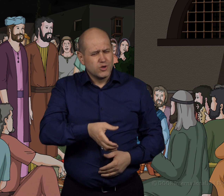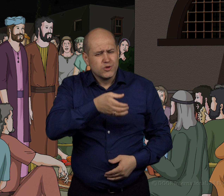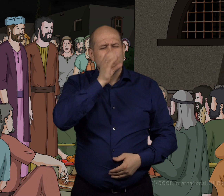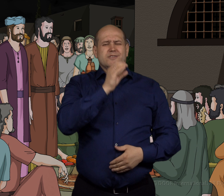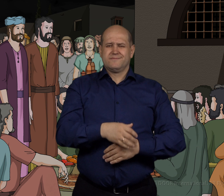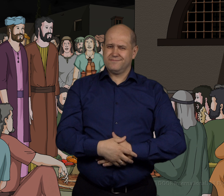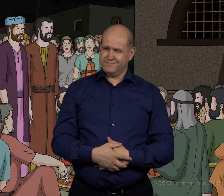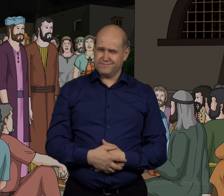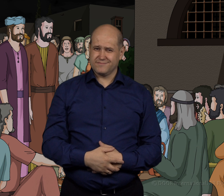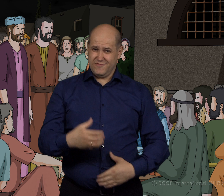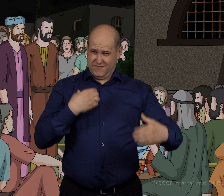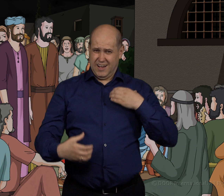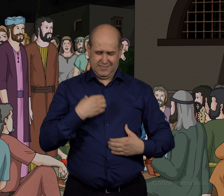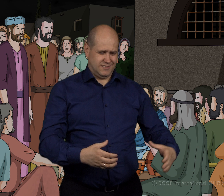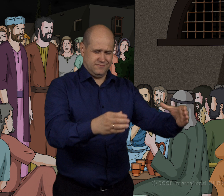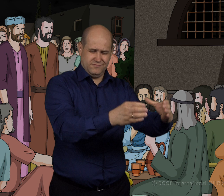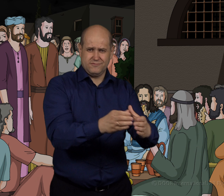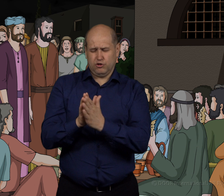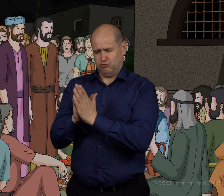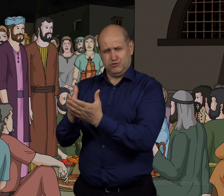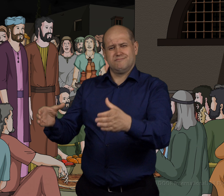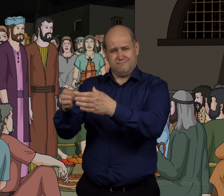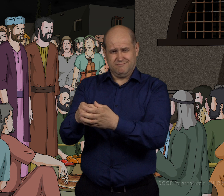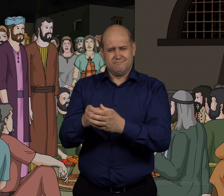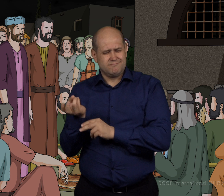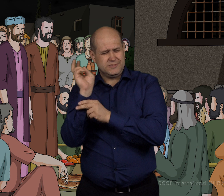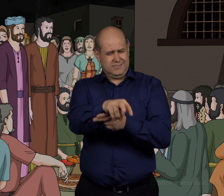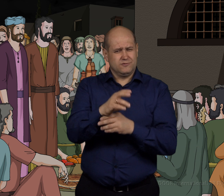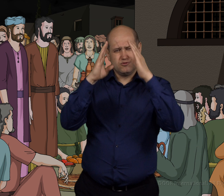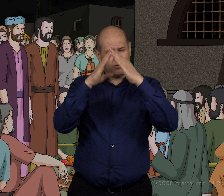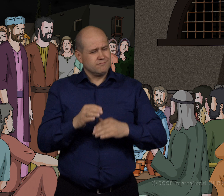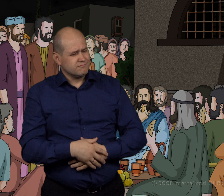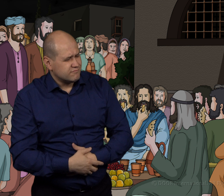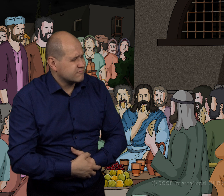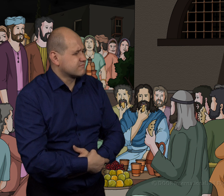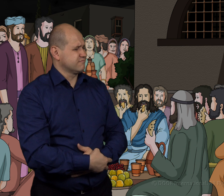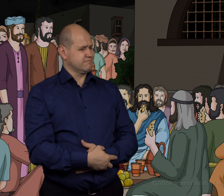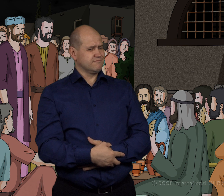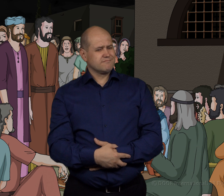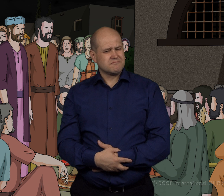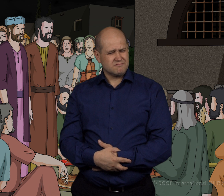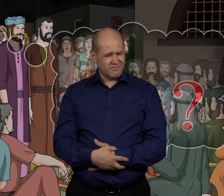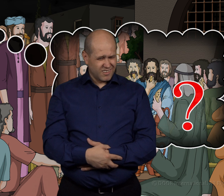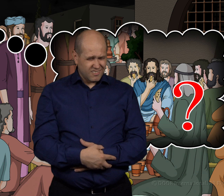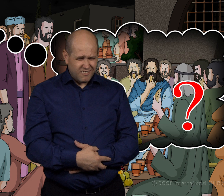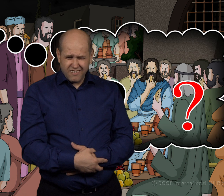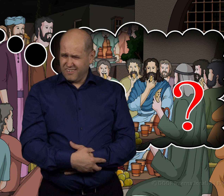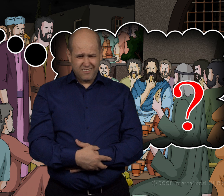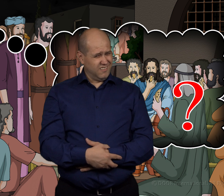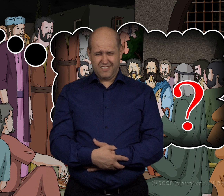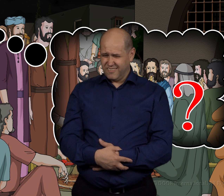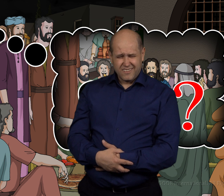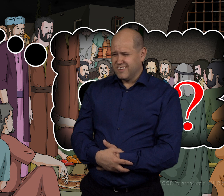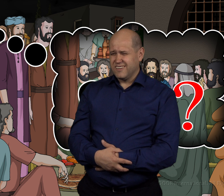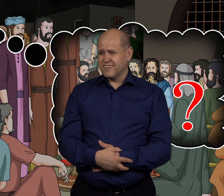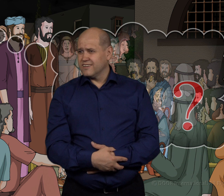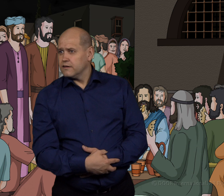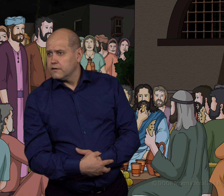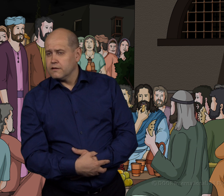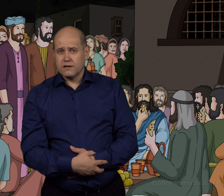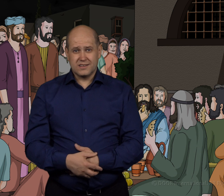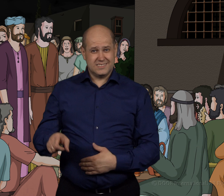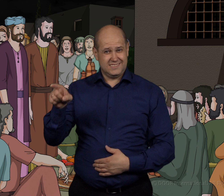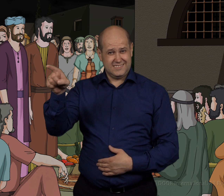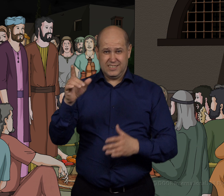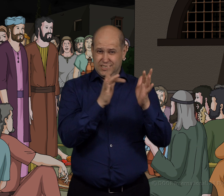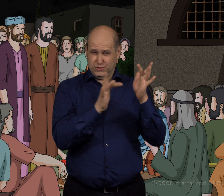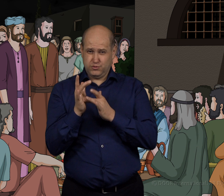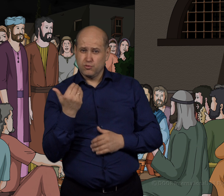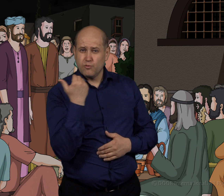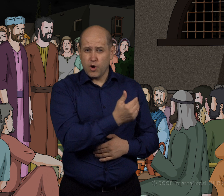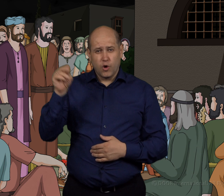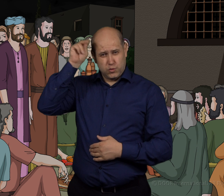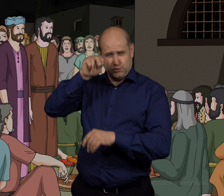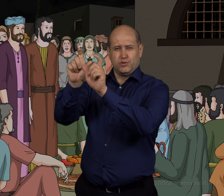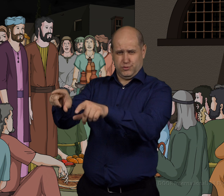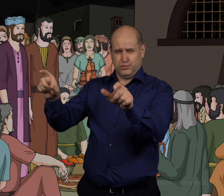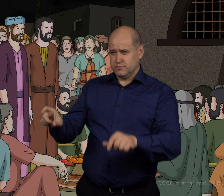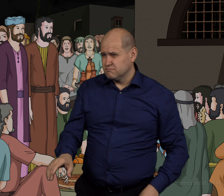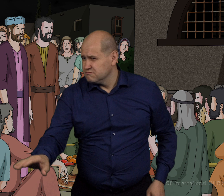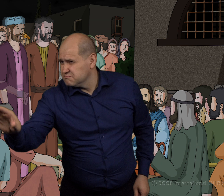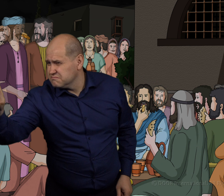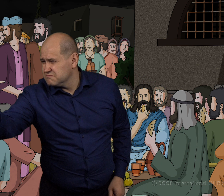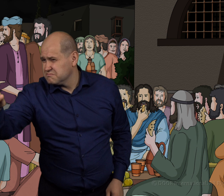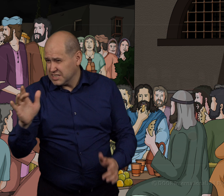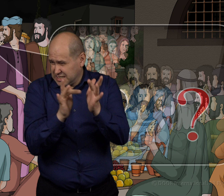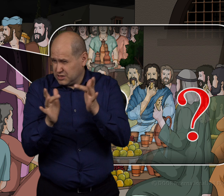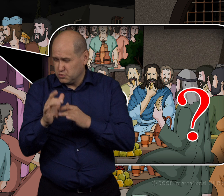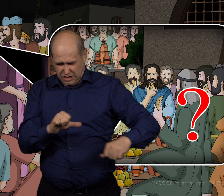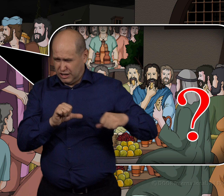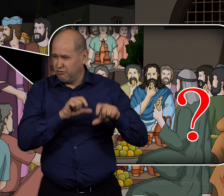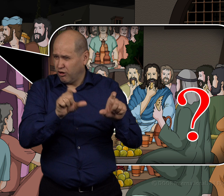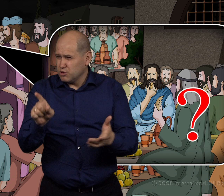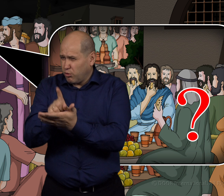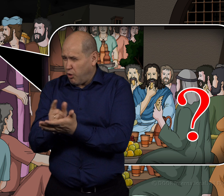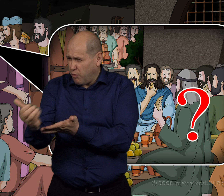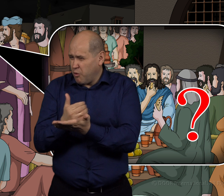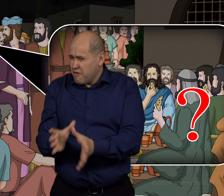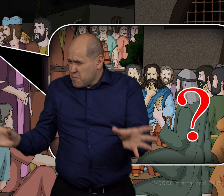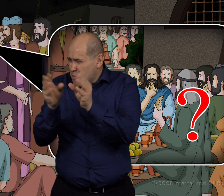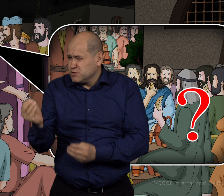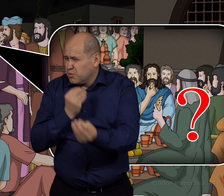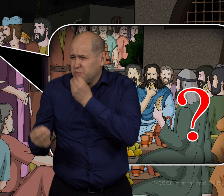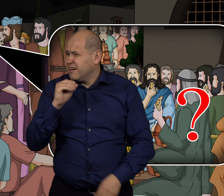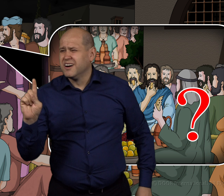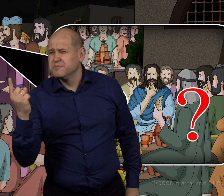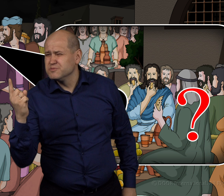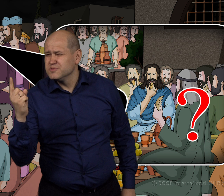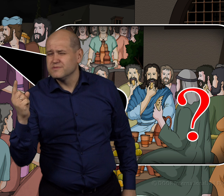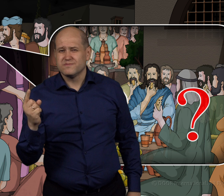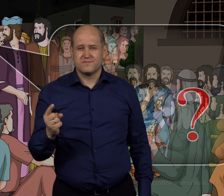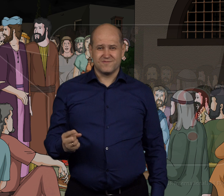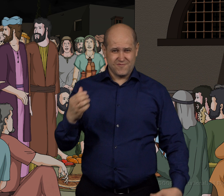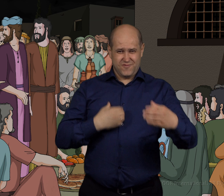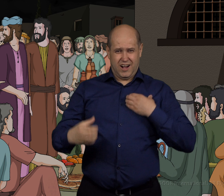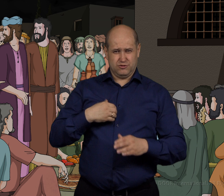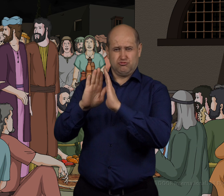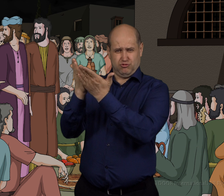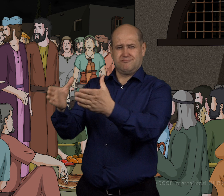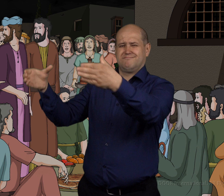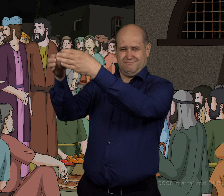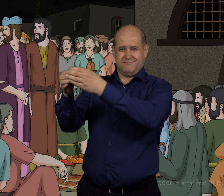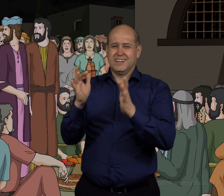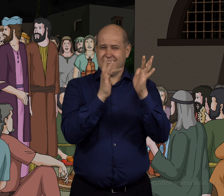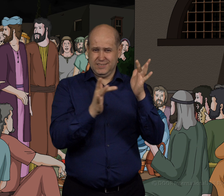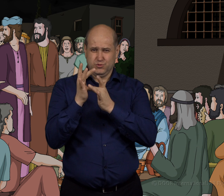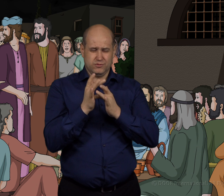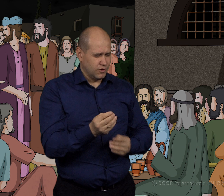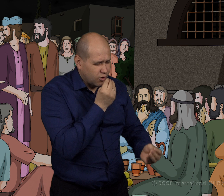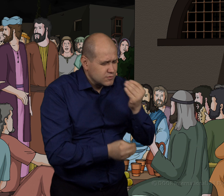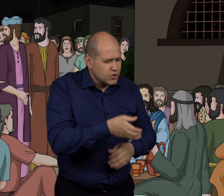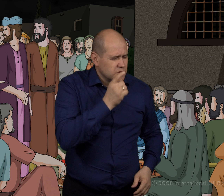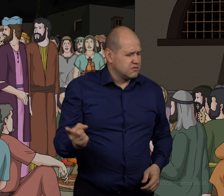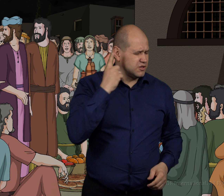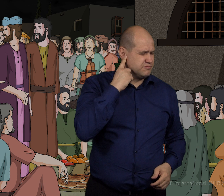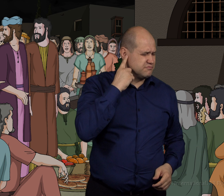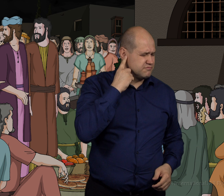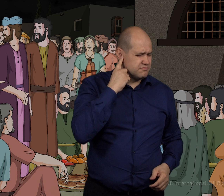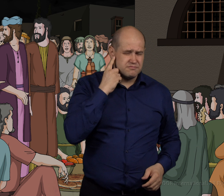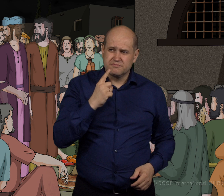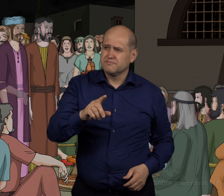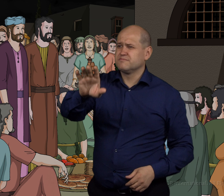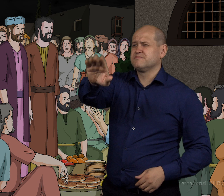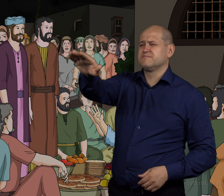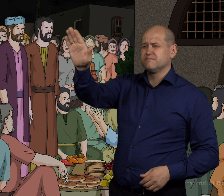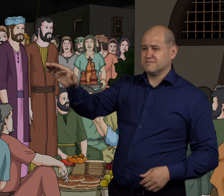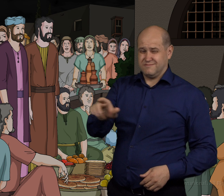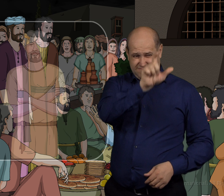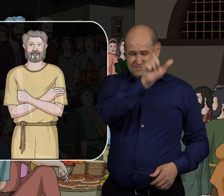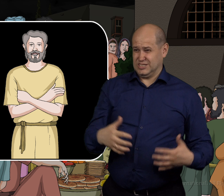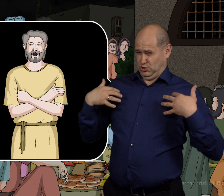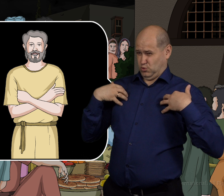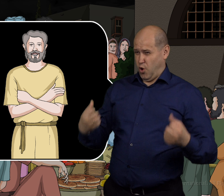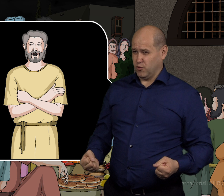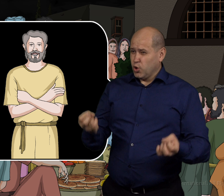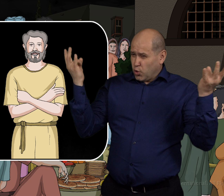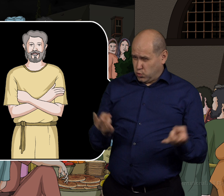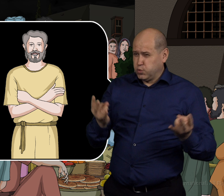When the scribes who were Pharisees saw Jesus eating with these people, they asked His disciples, “Why does He eat with tax collectors and sinners?”